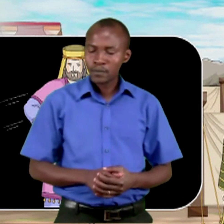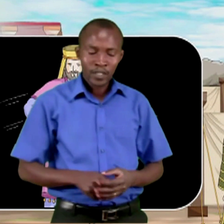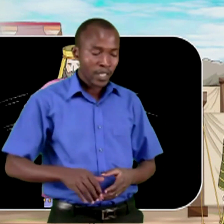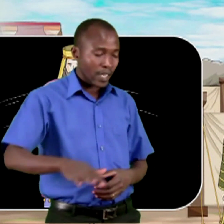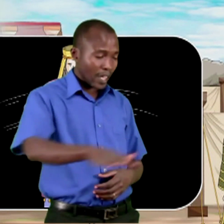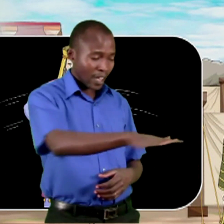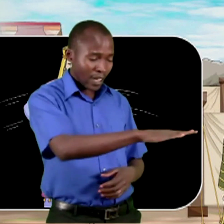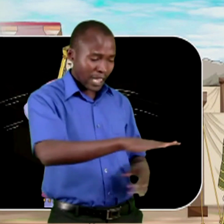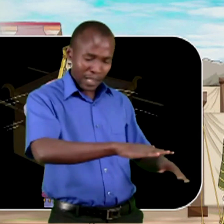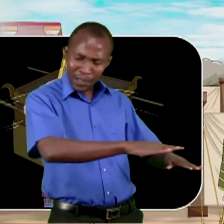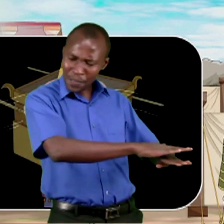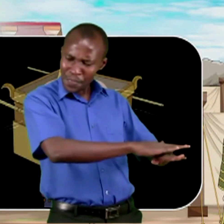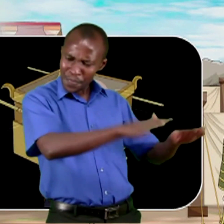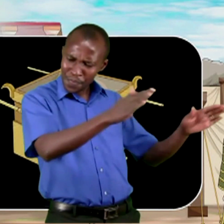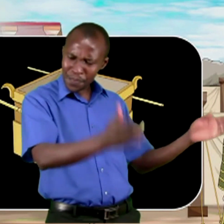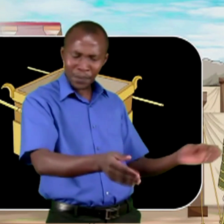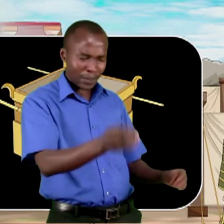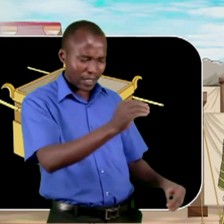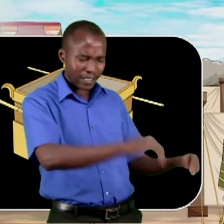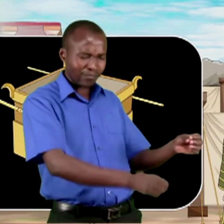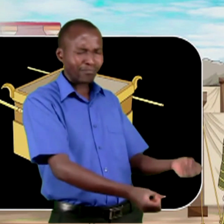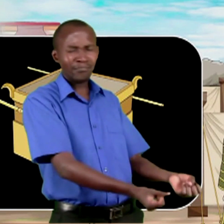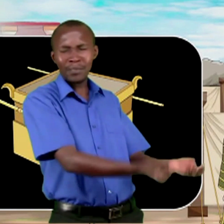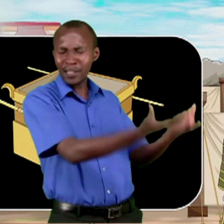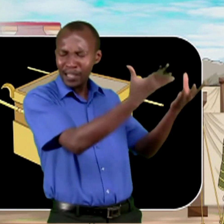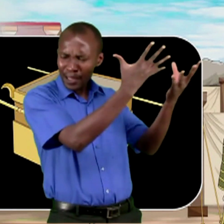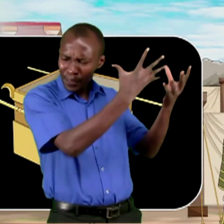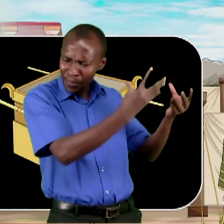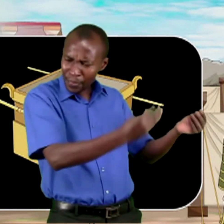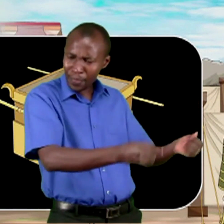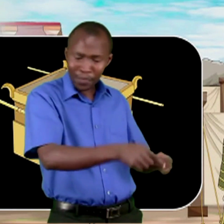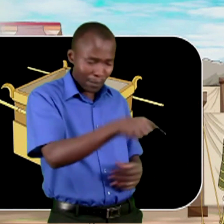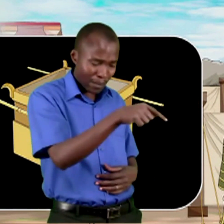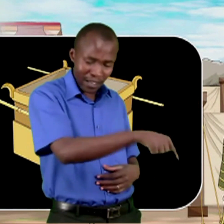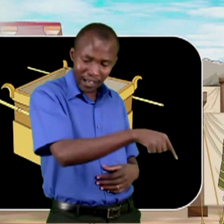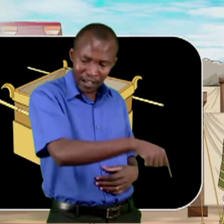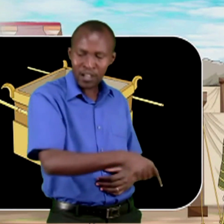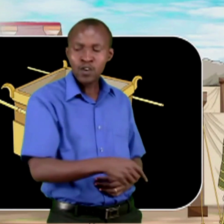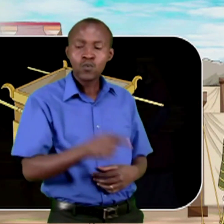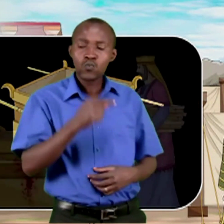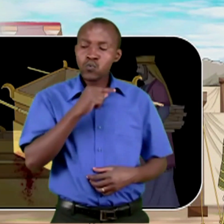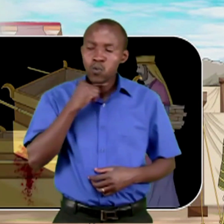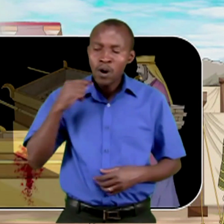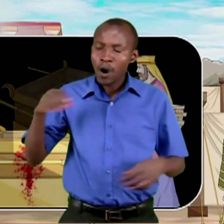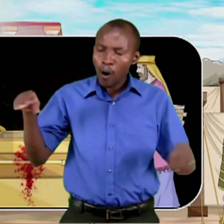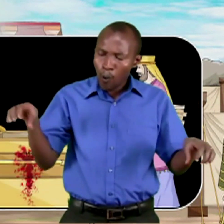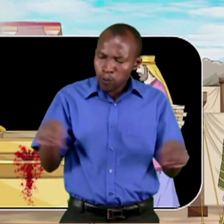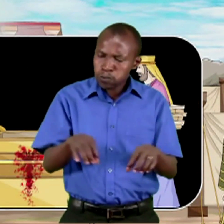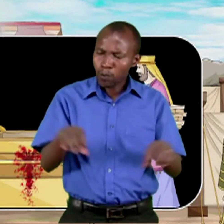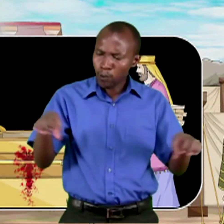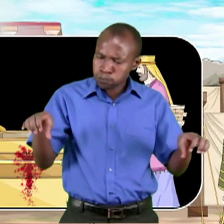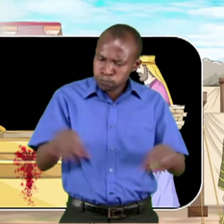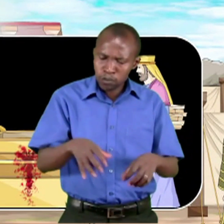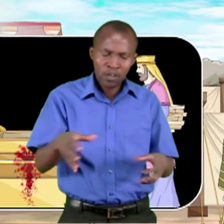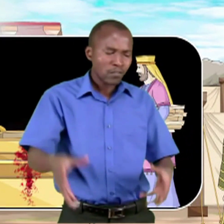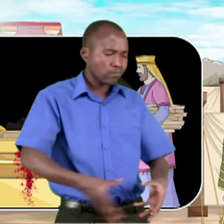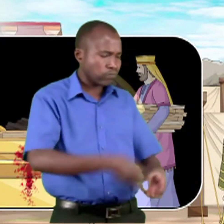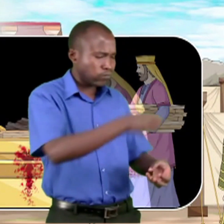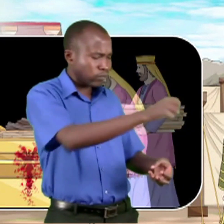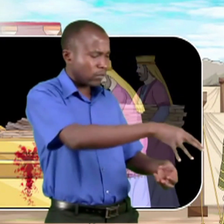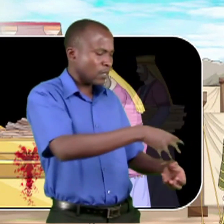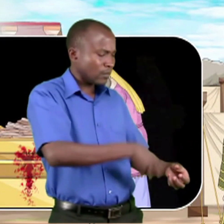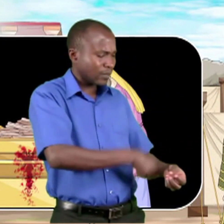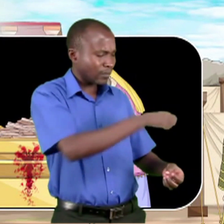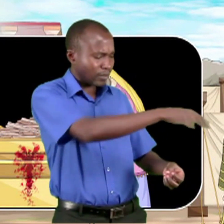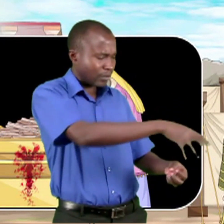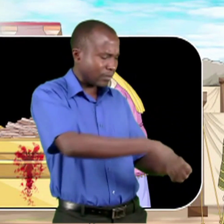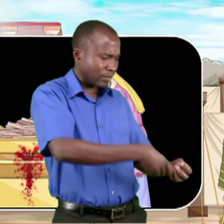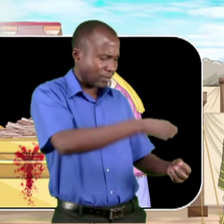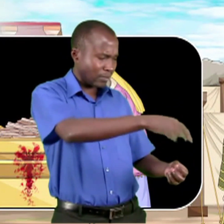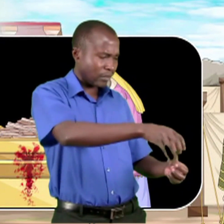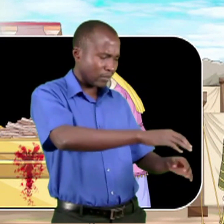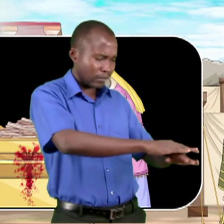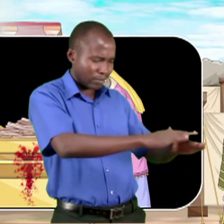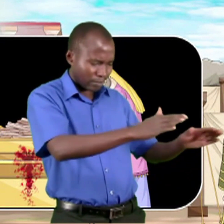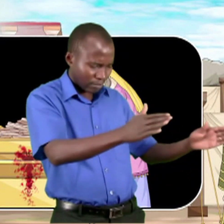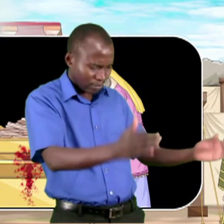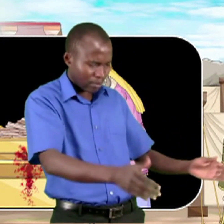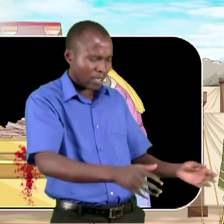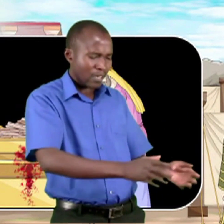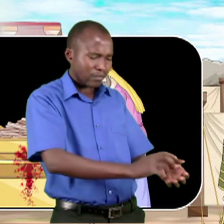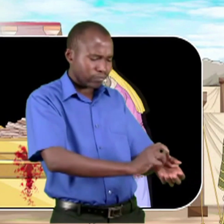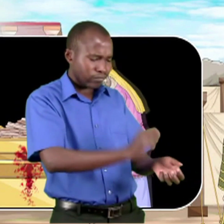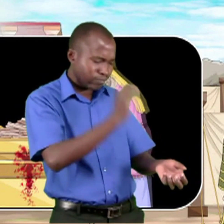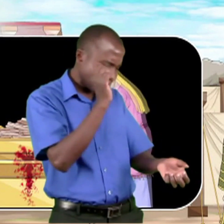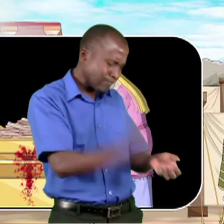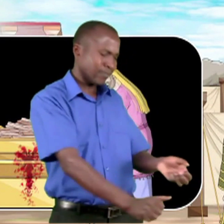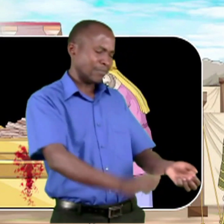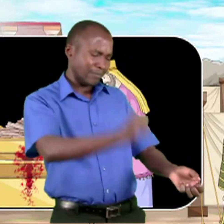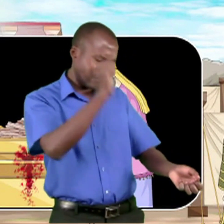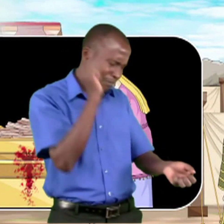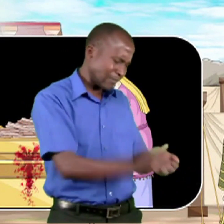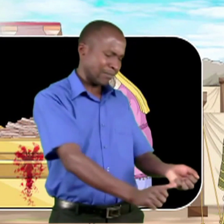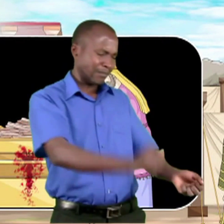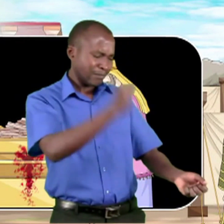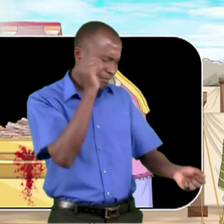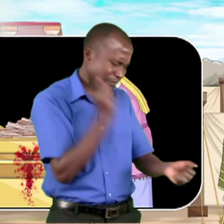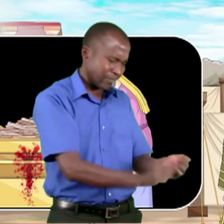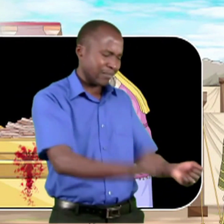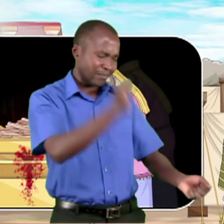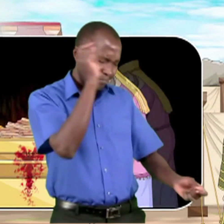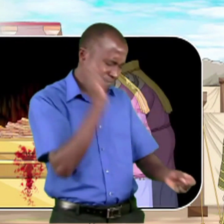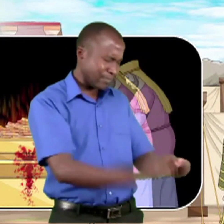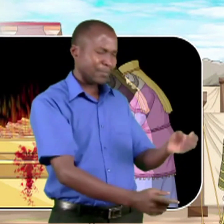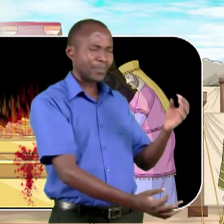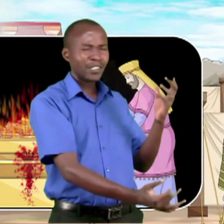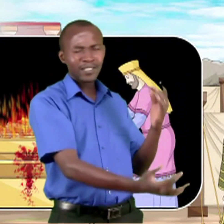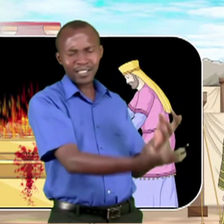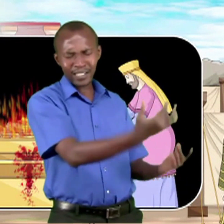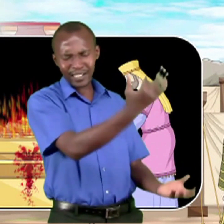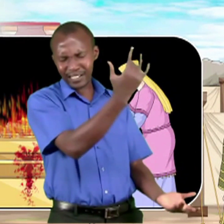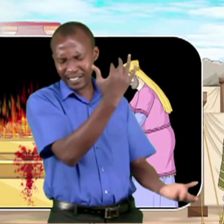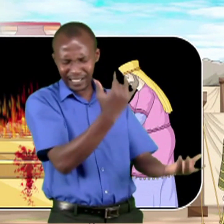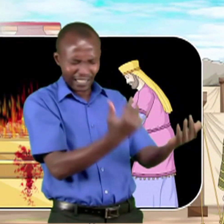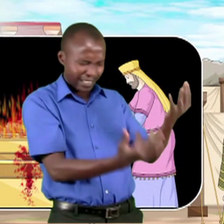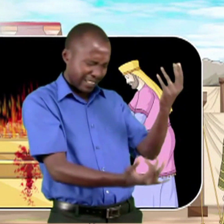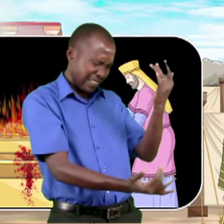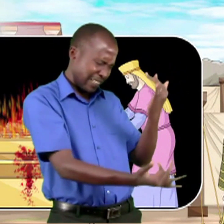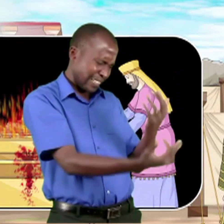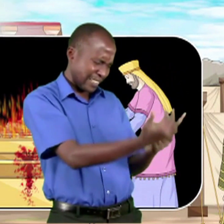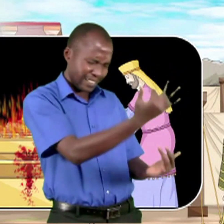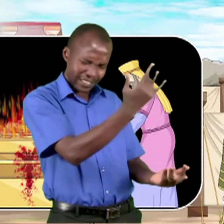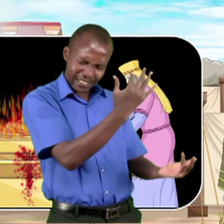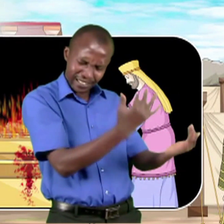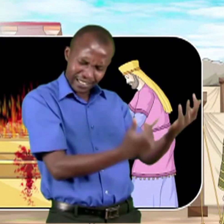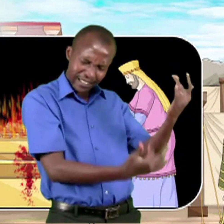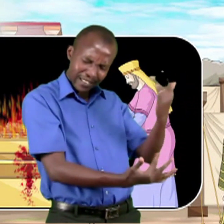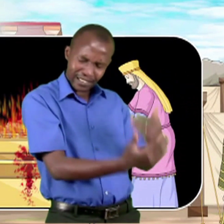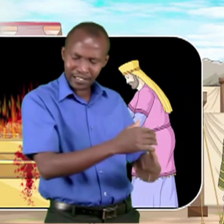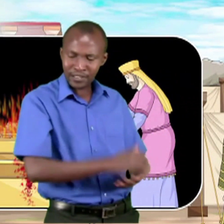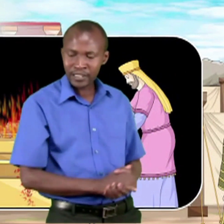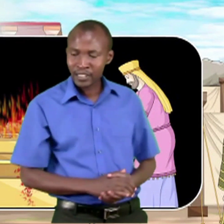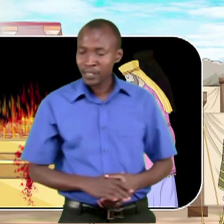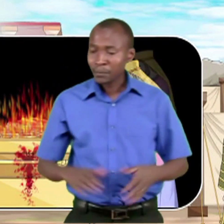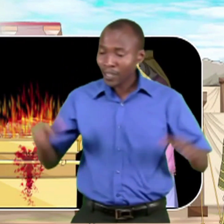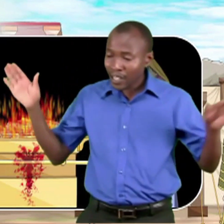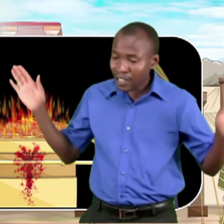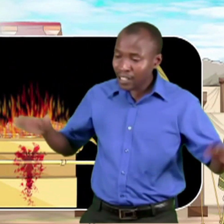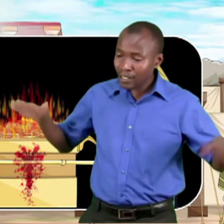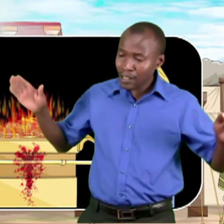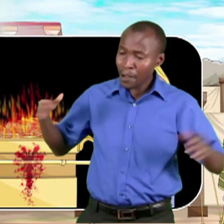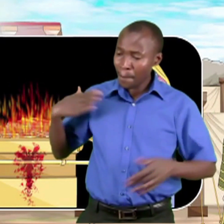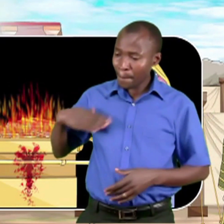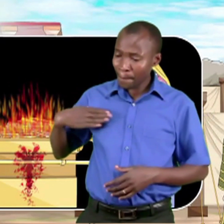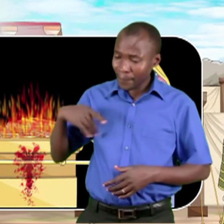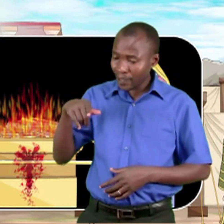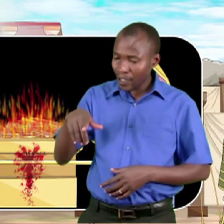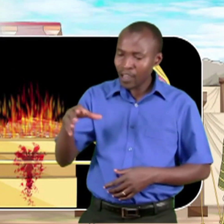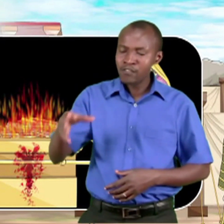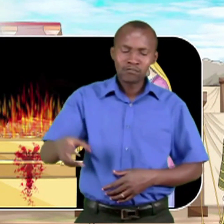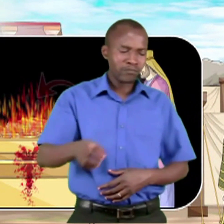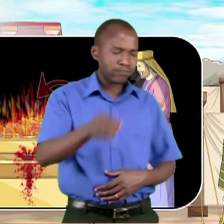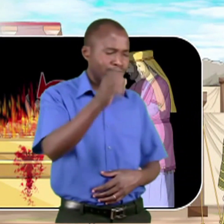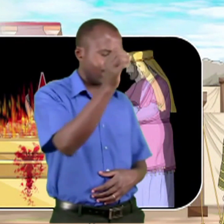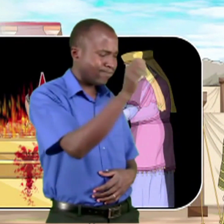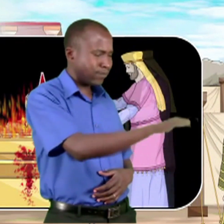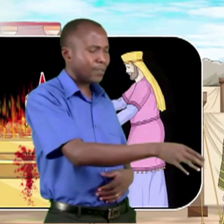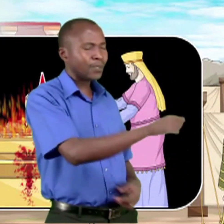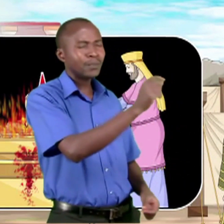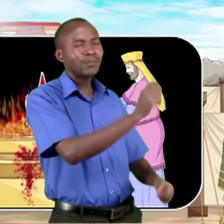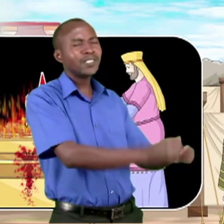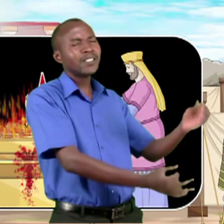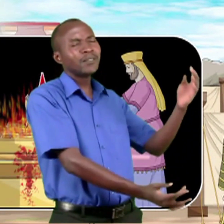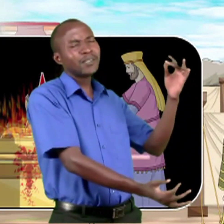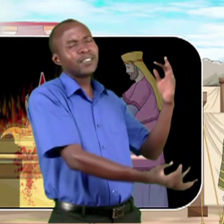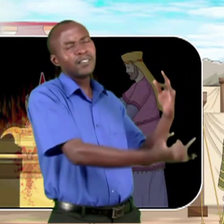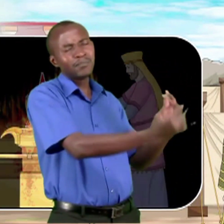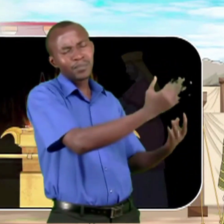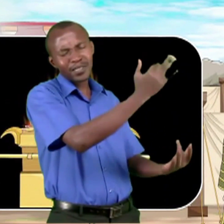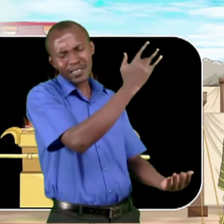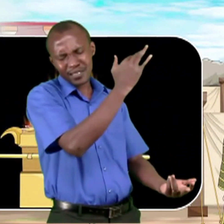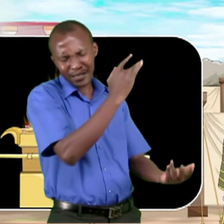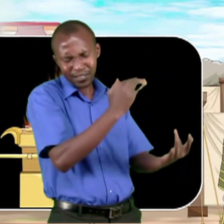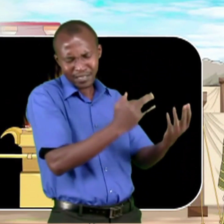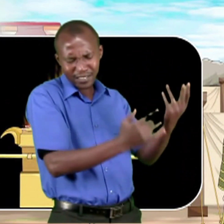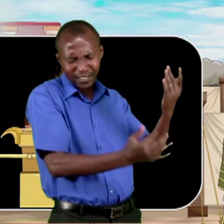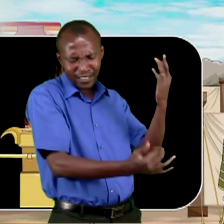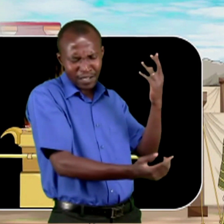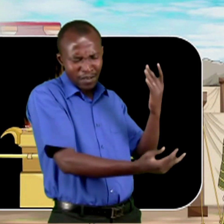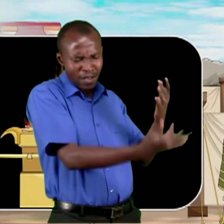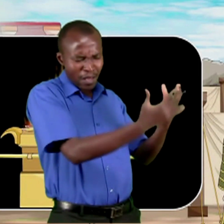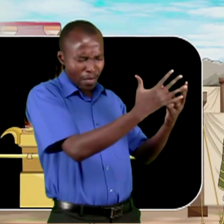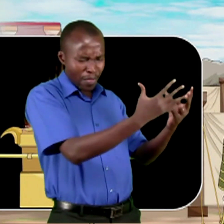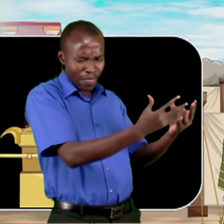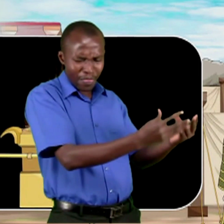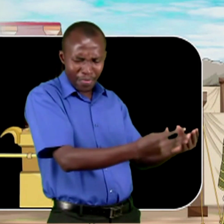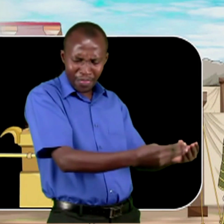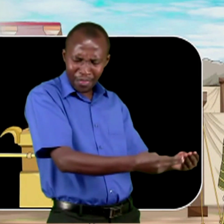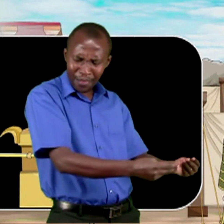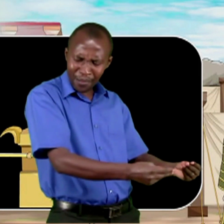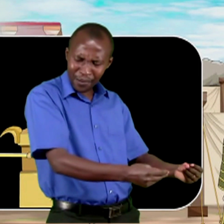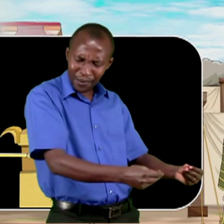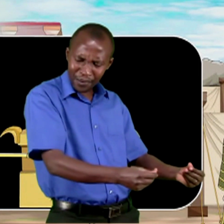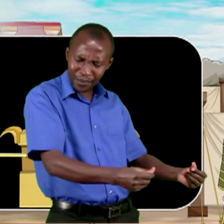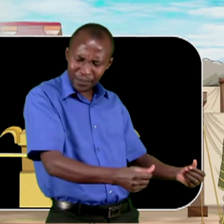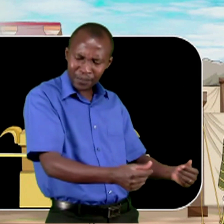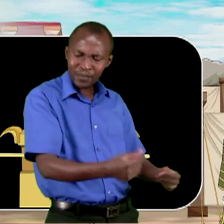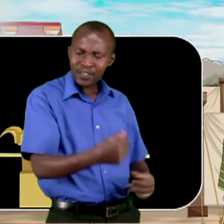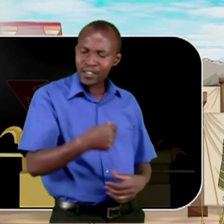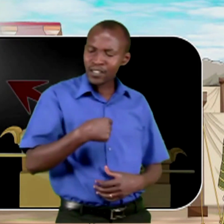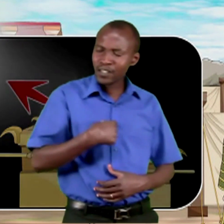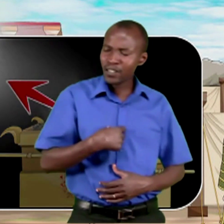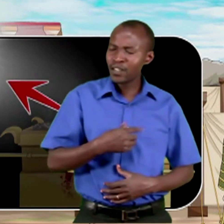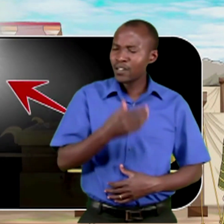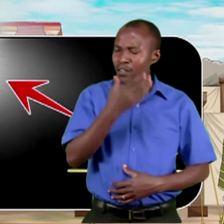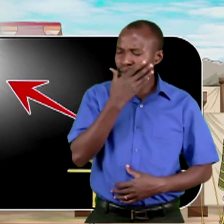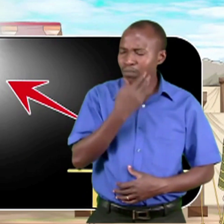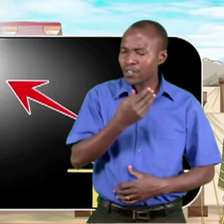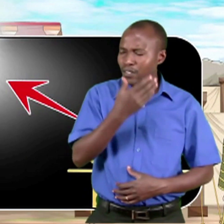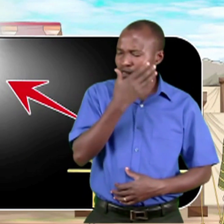And the priest is to burn it on the altar atop the burning wood.